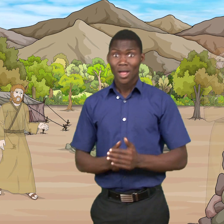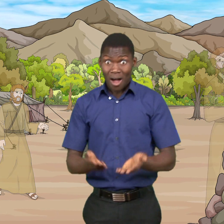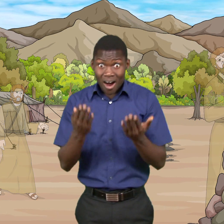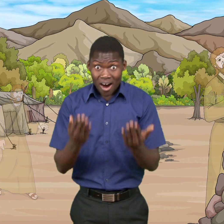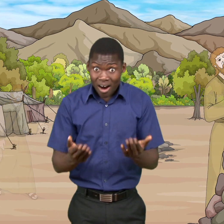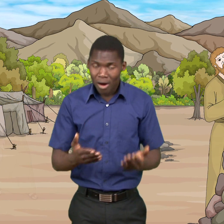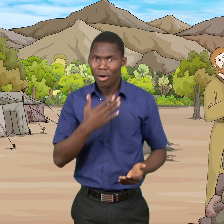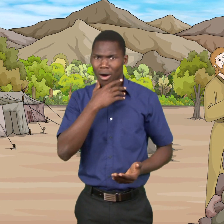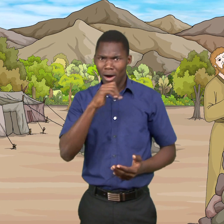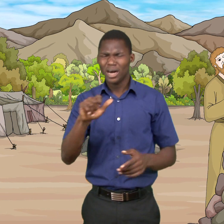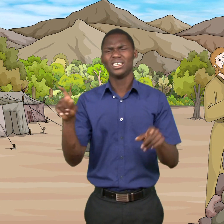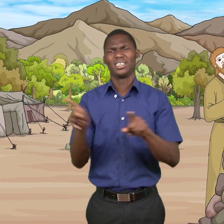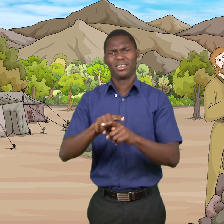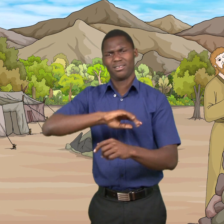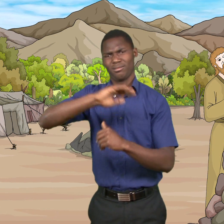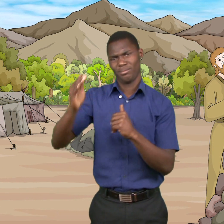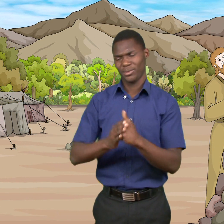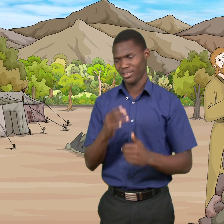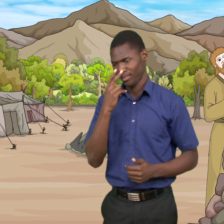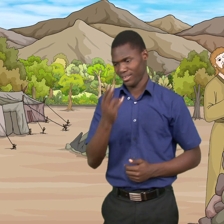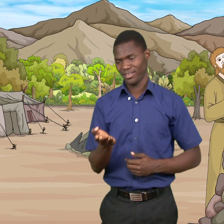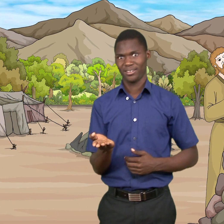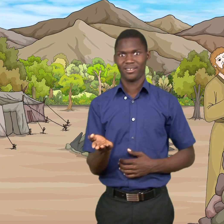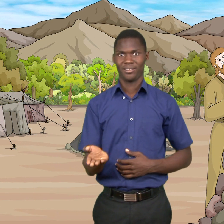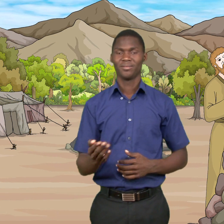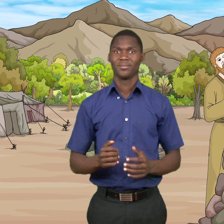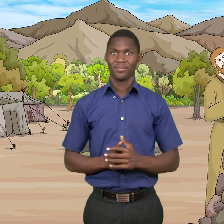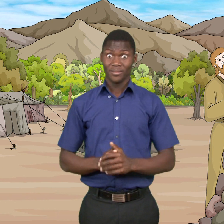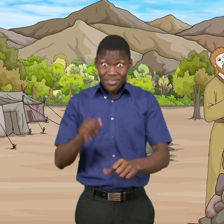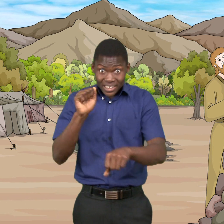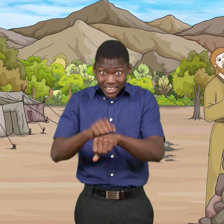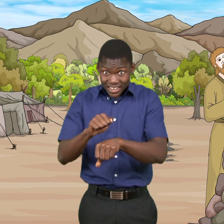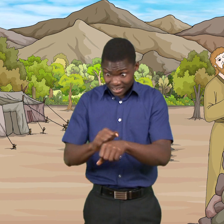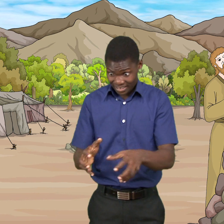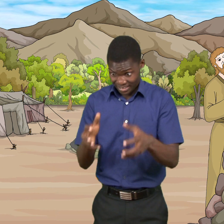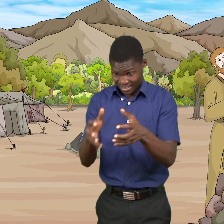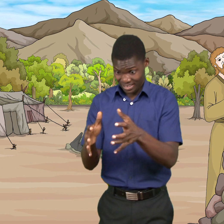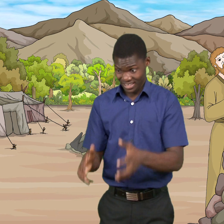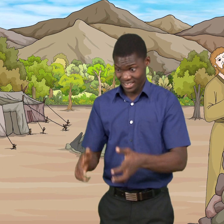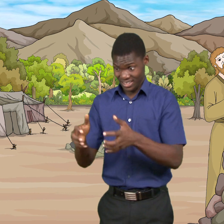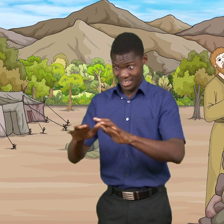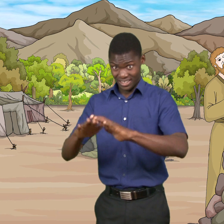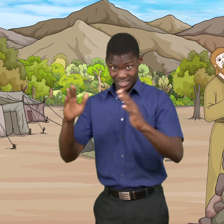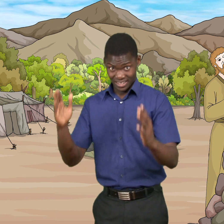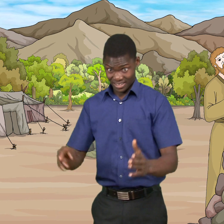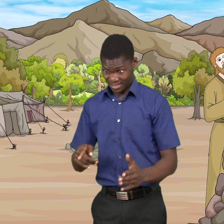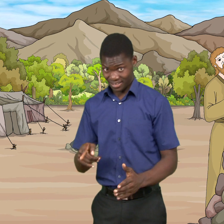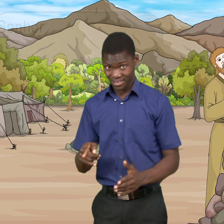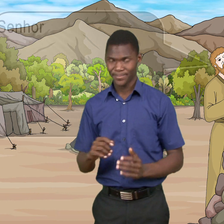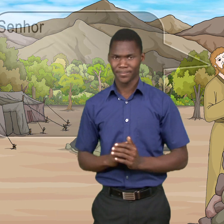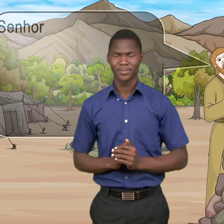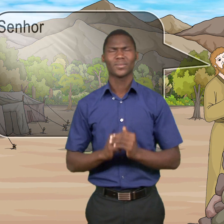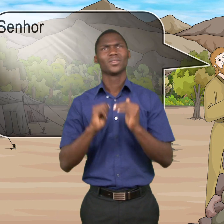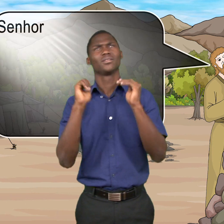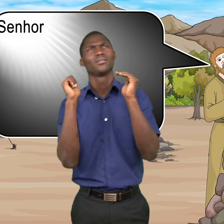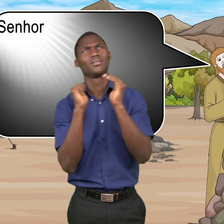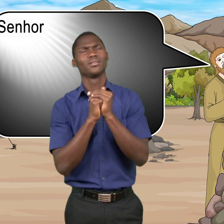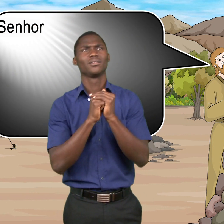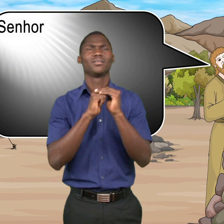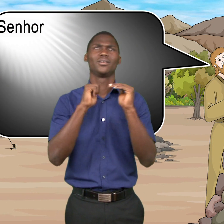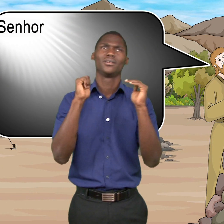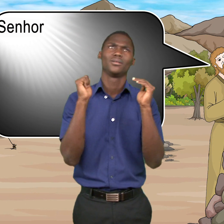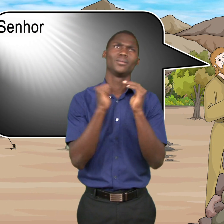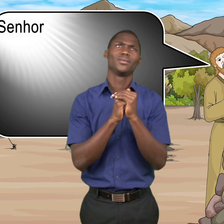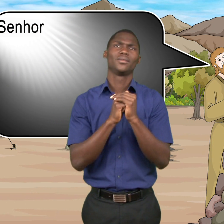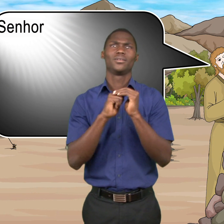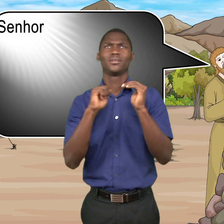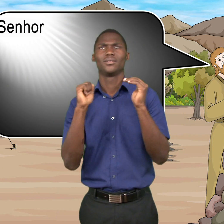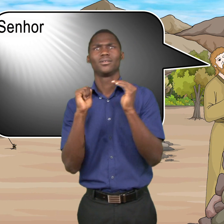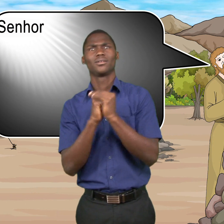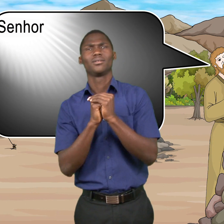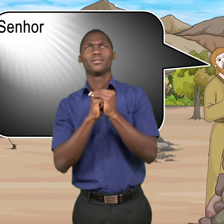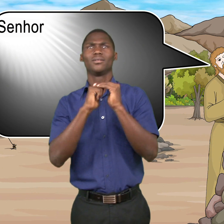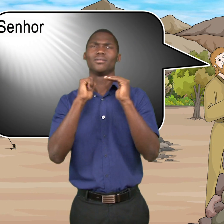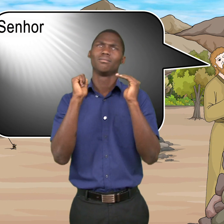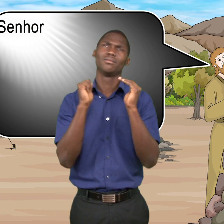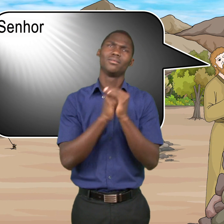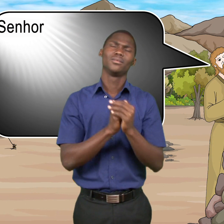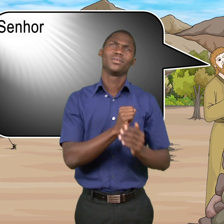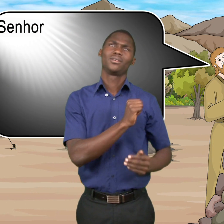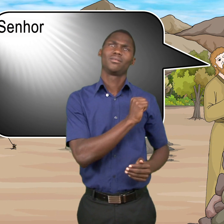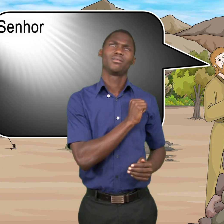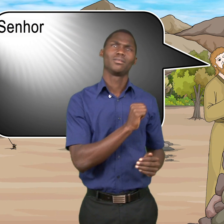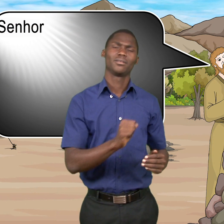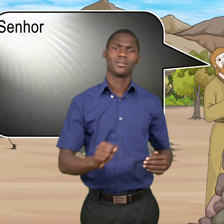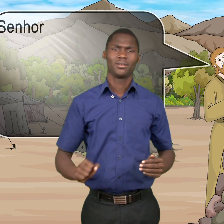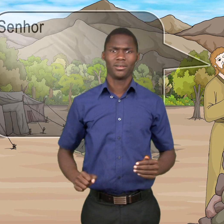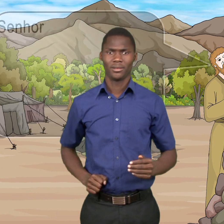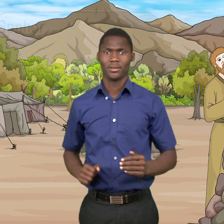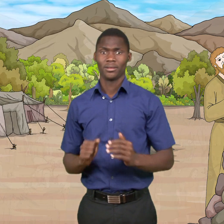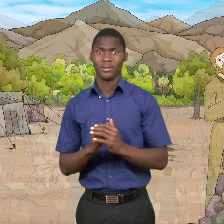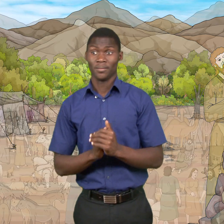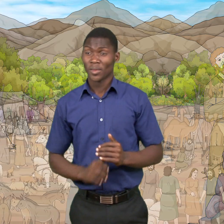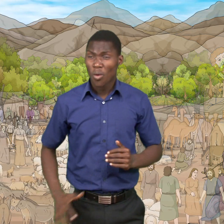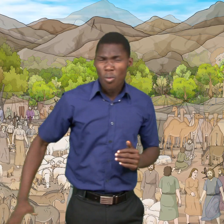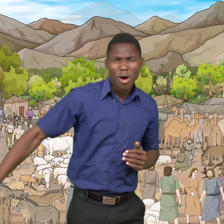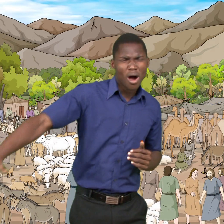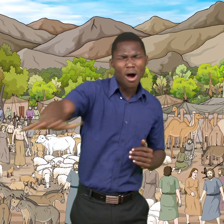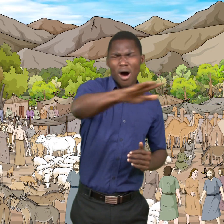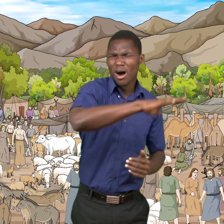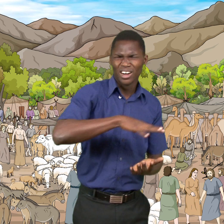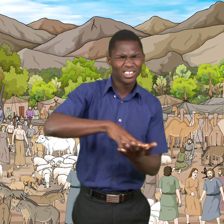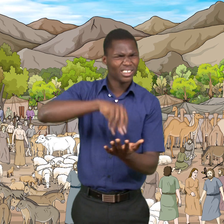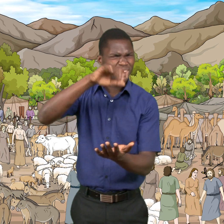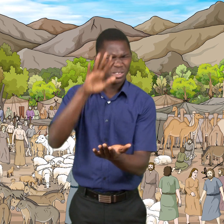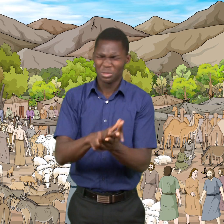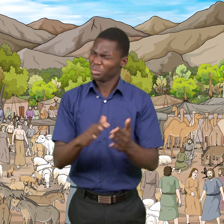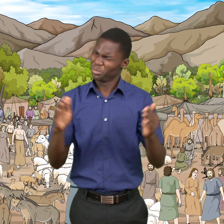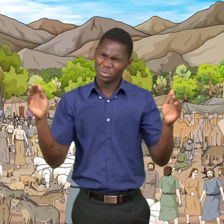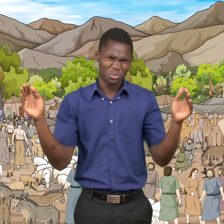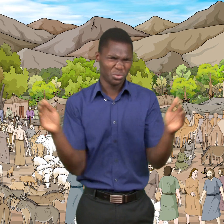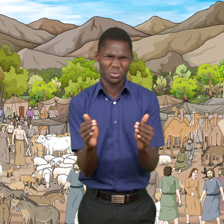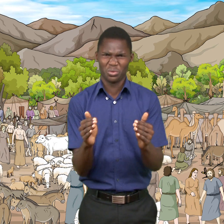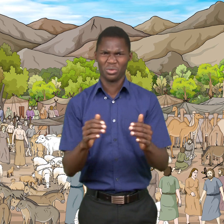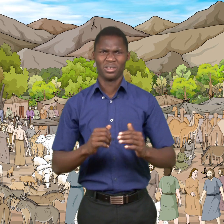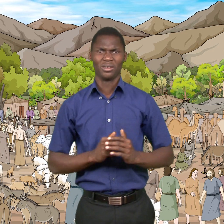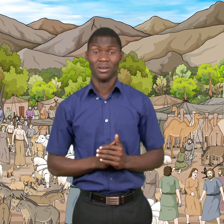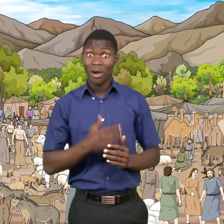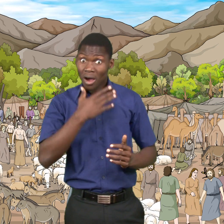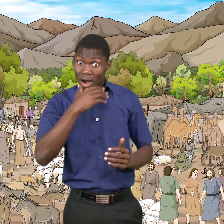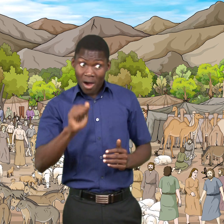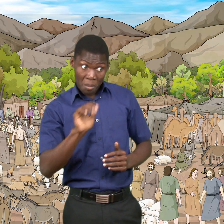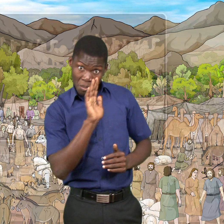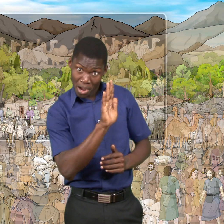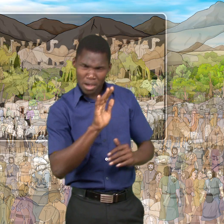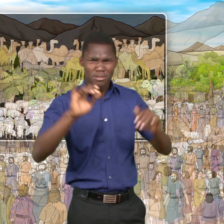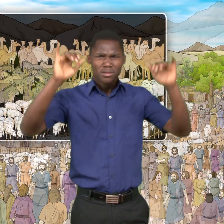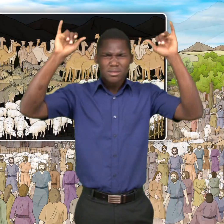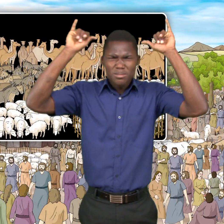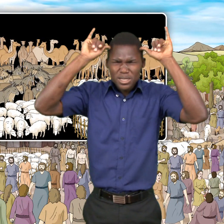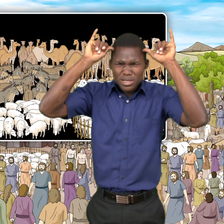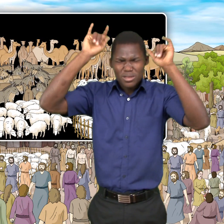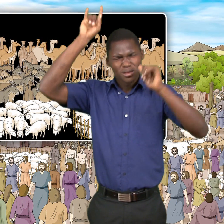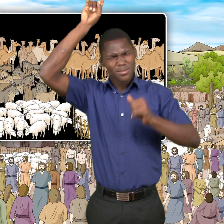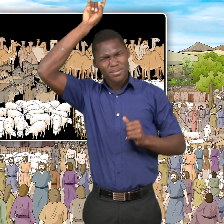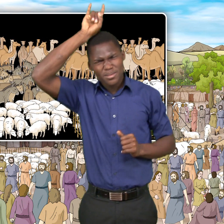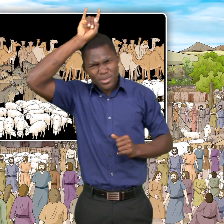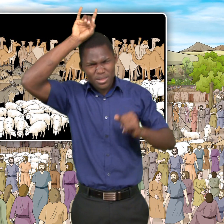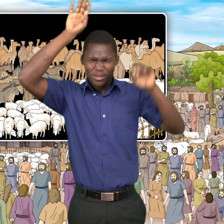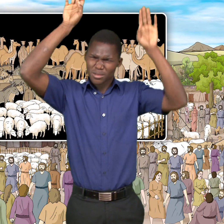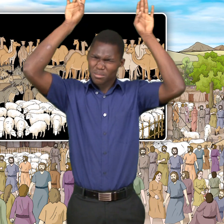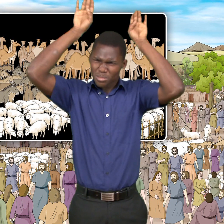And there Abram called on the name of the LORD. Now Lot, who was traveling with Abram, also had flocks and herds and tents.